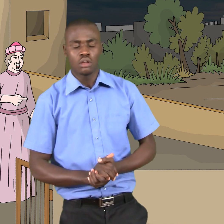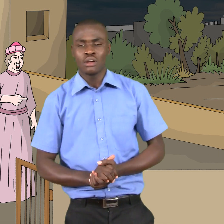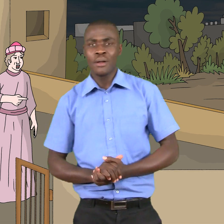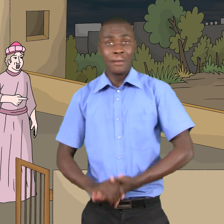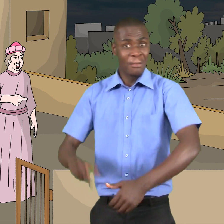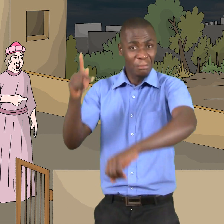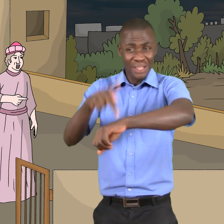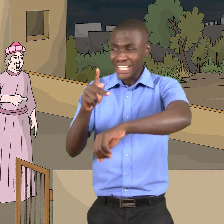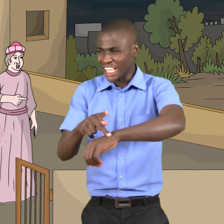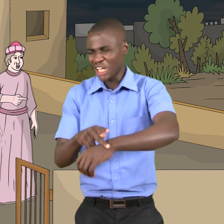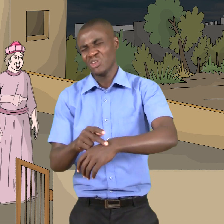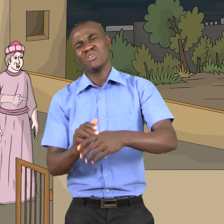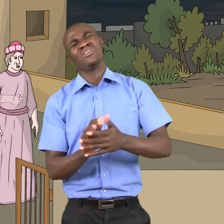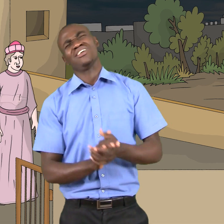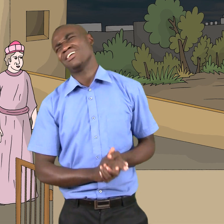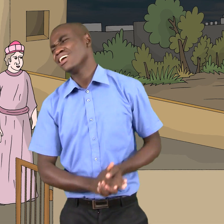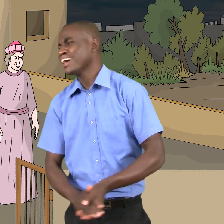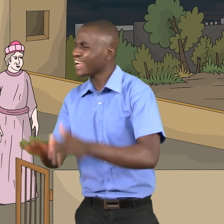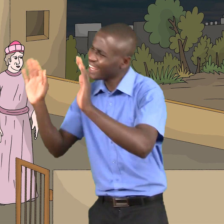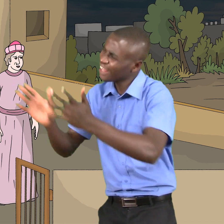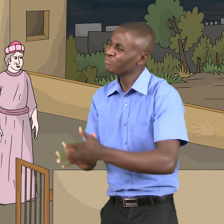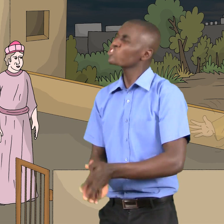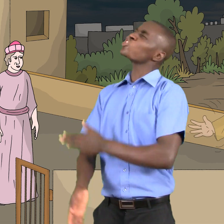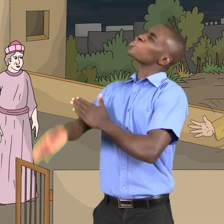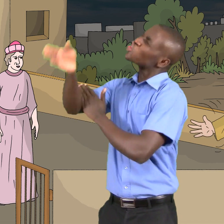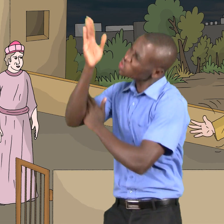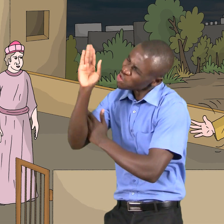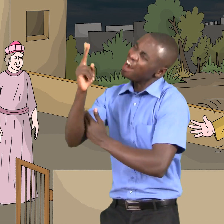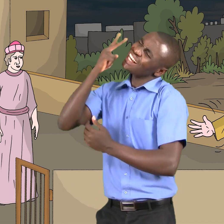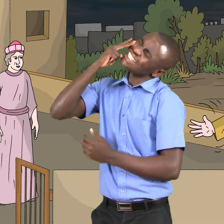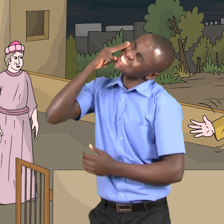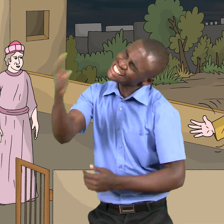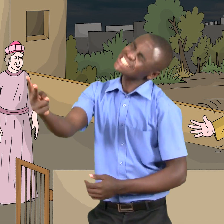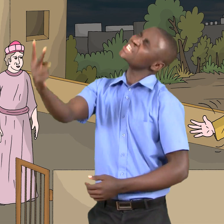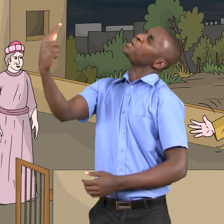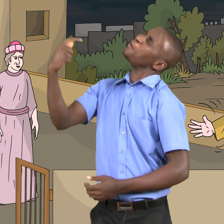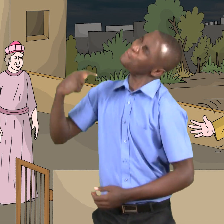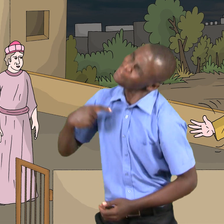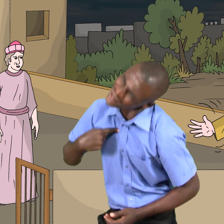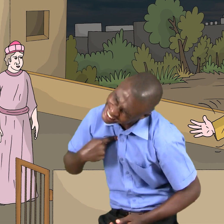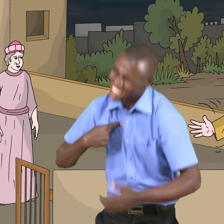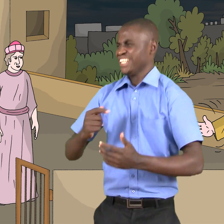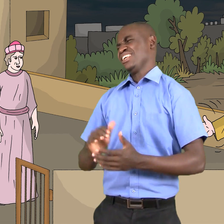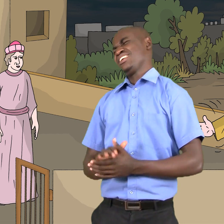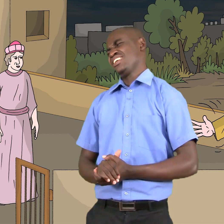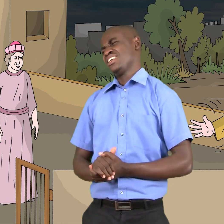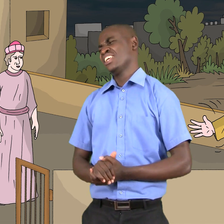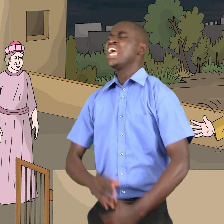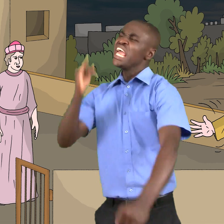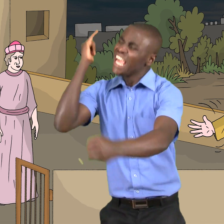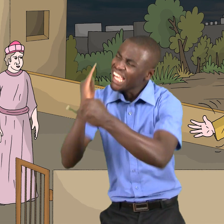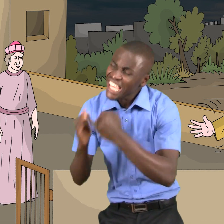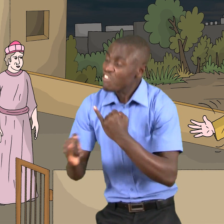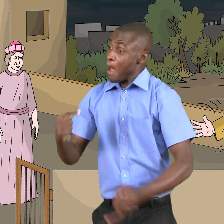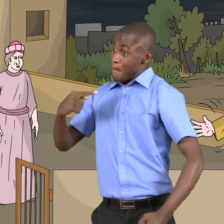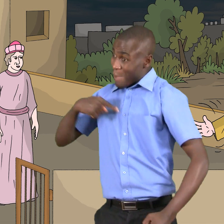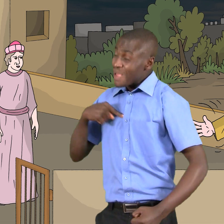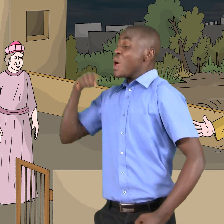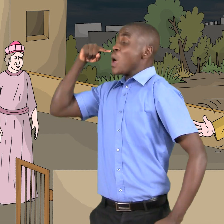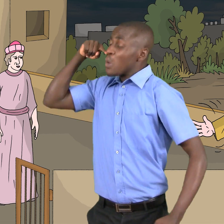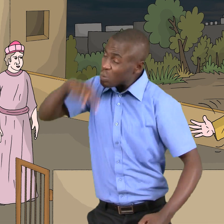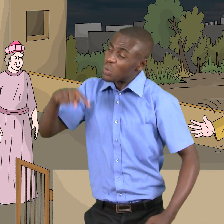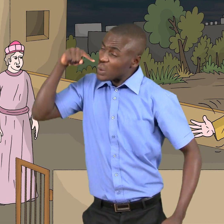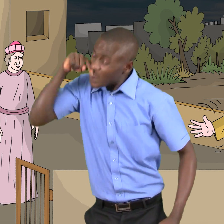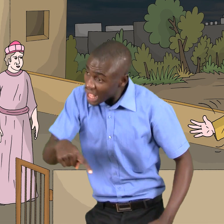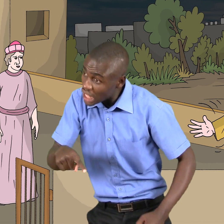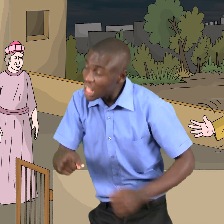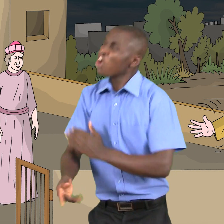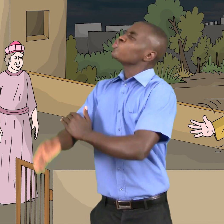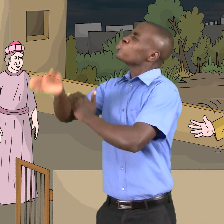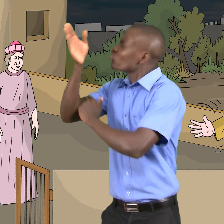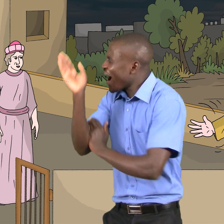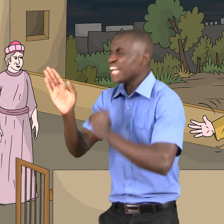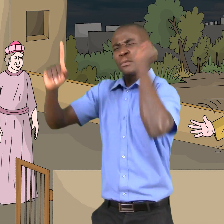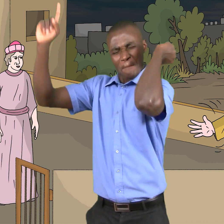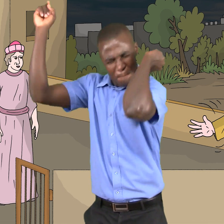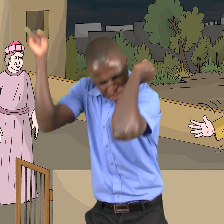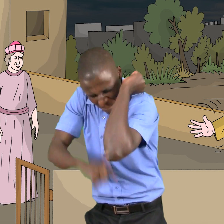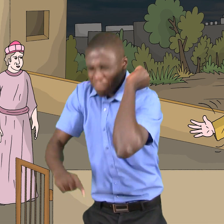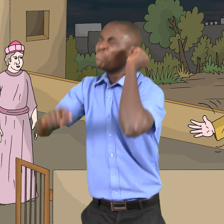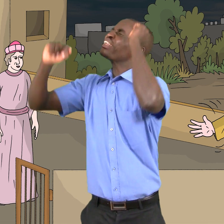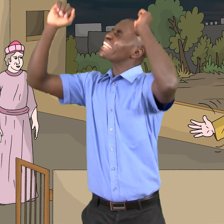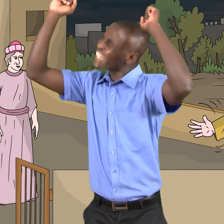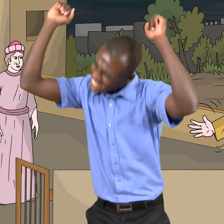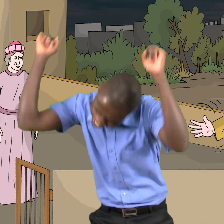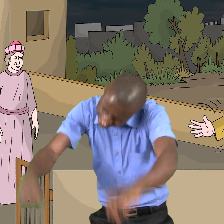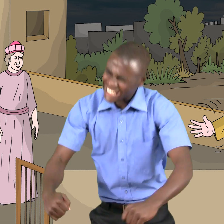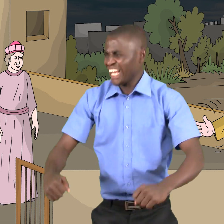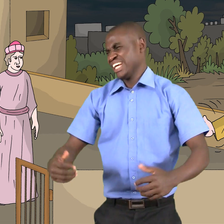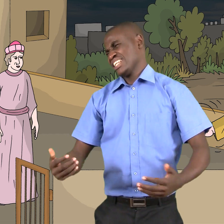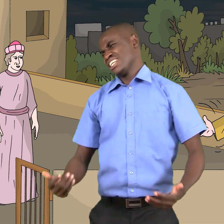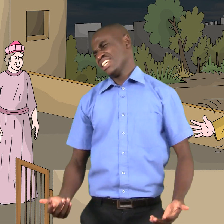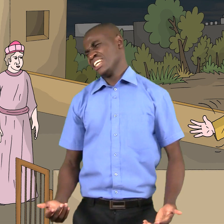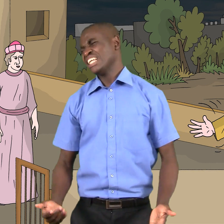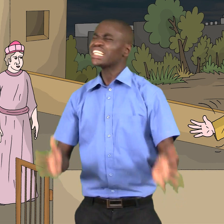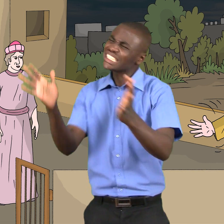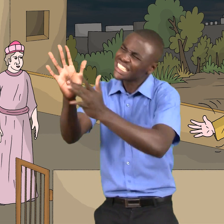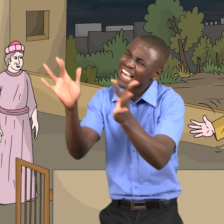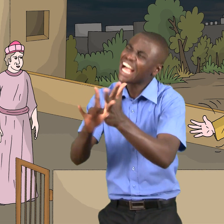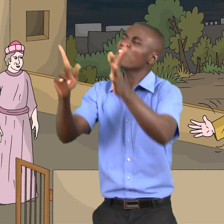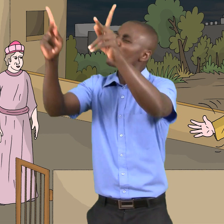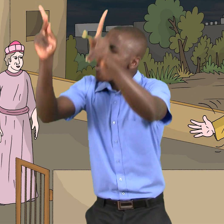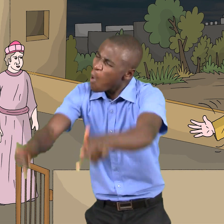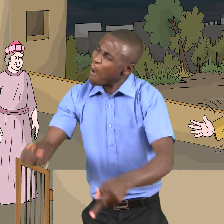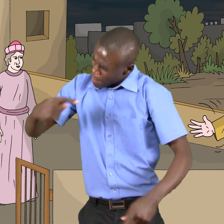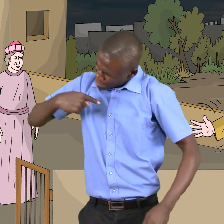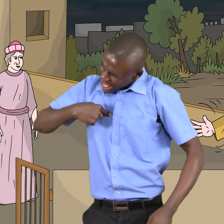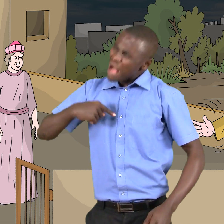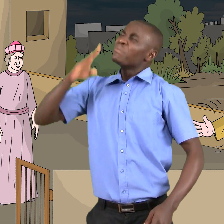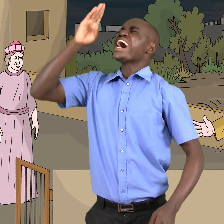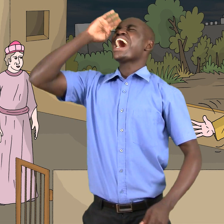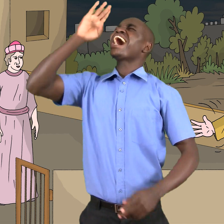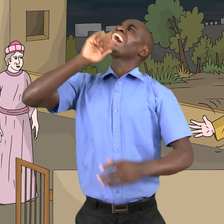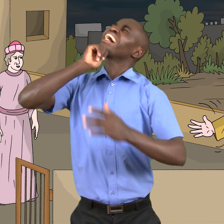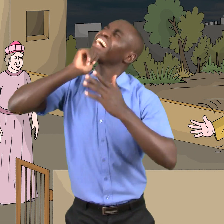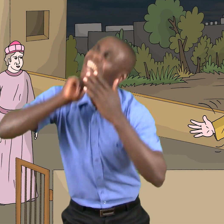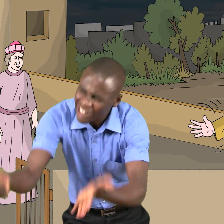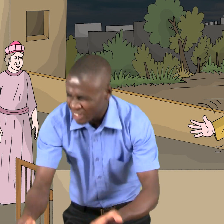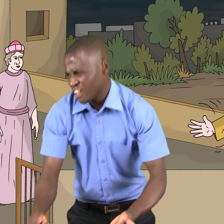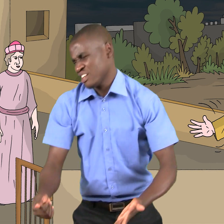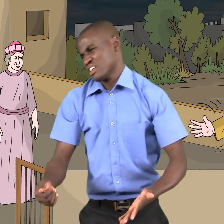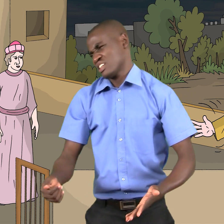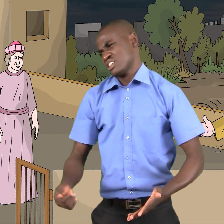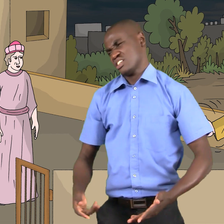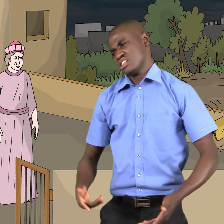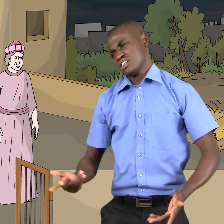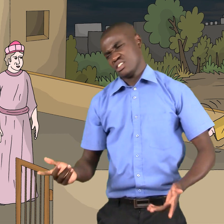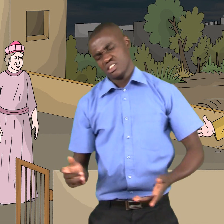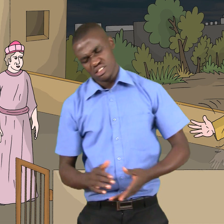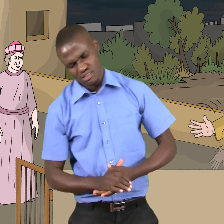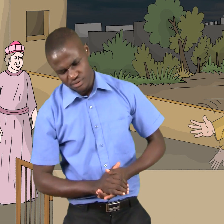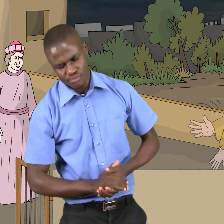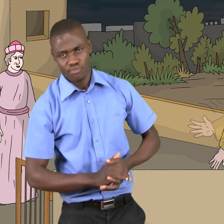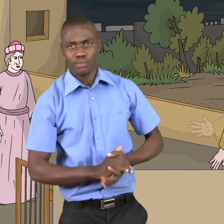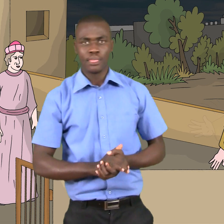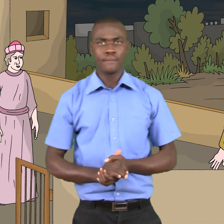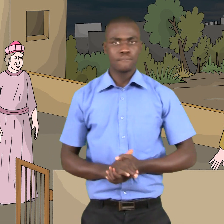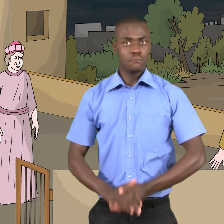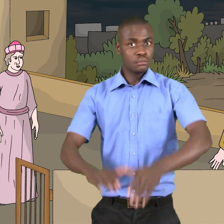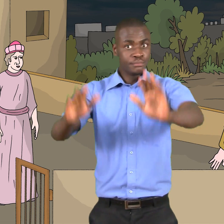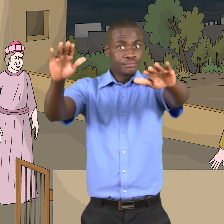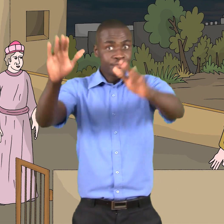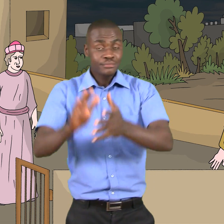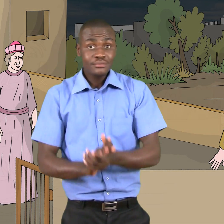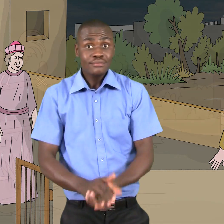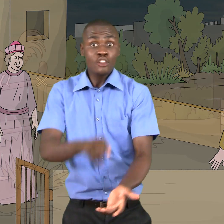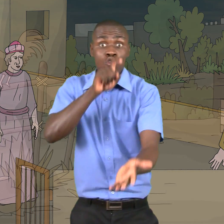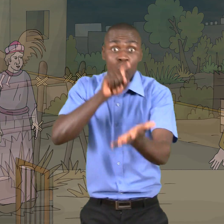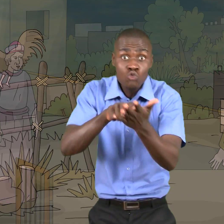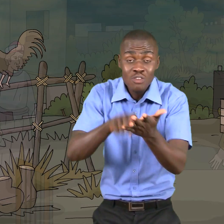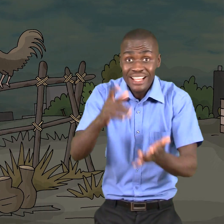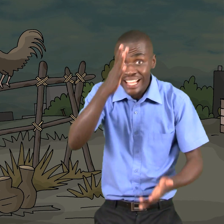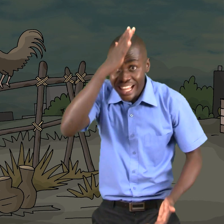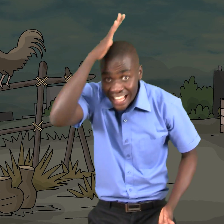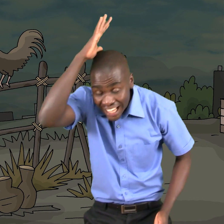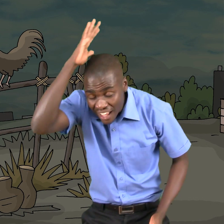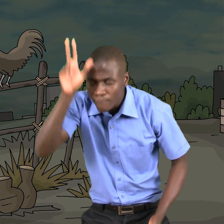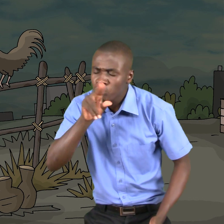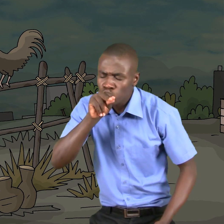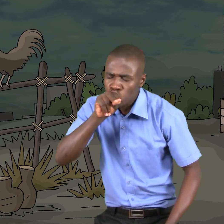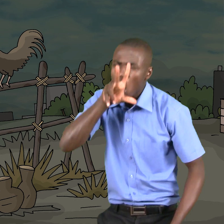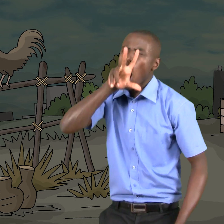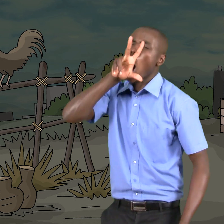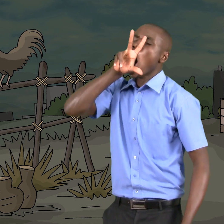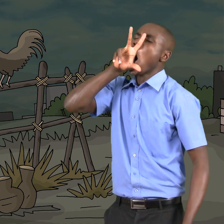At that he began to curse and swear to them, “I do not know the man!”